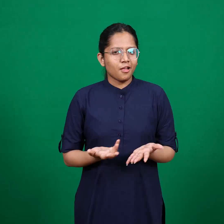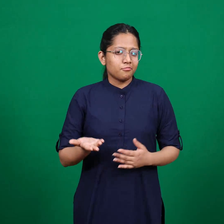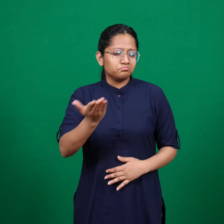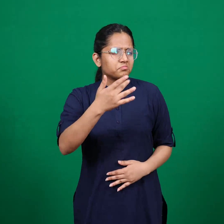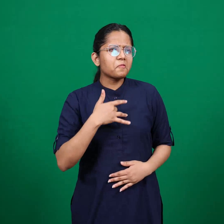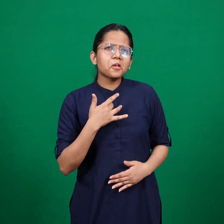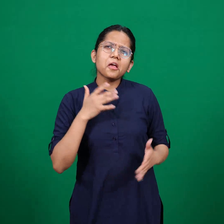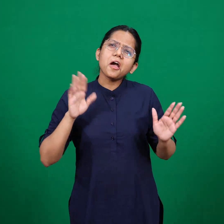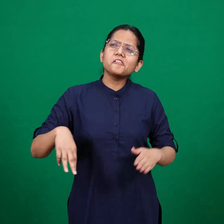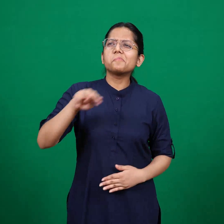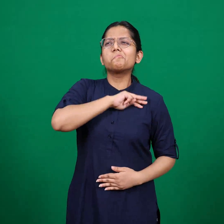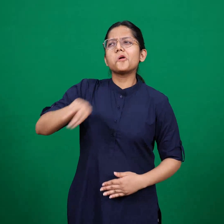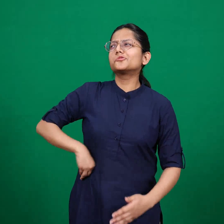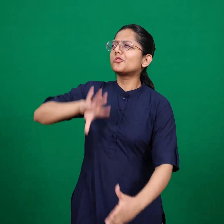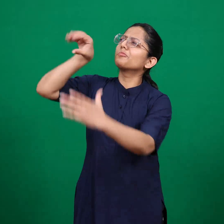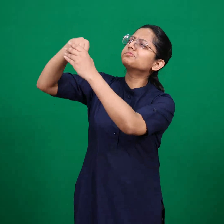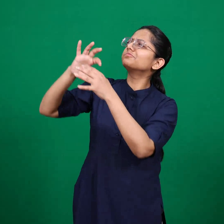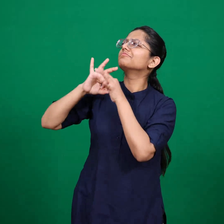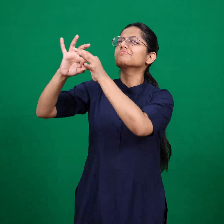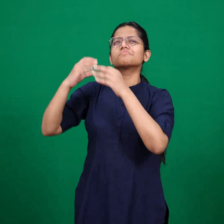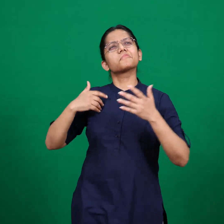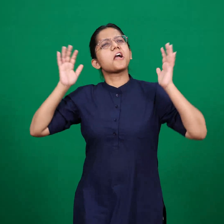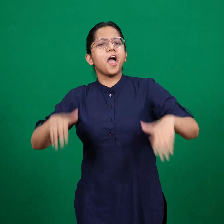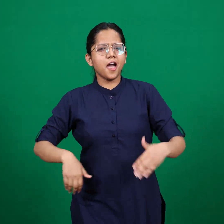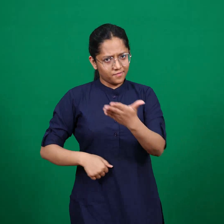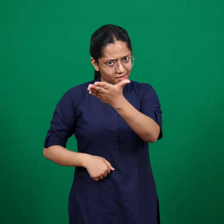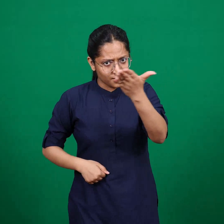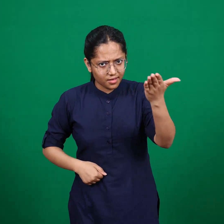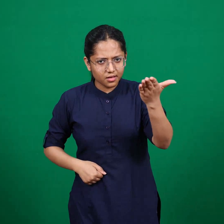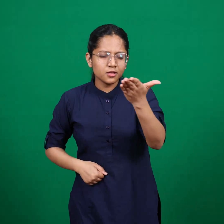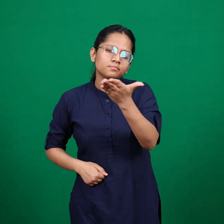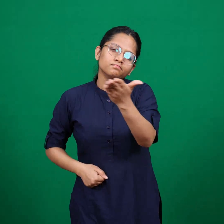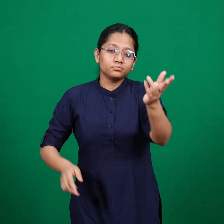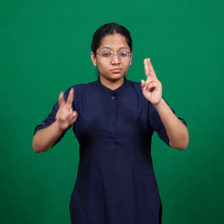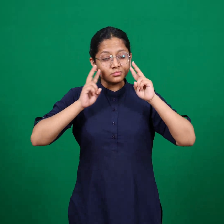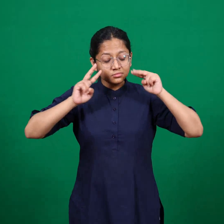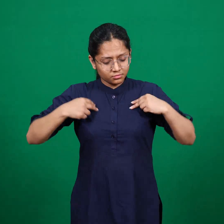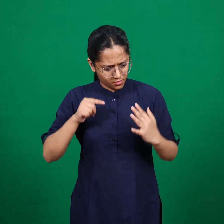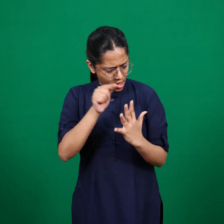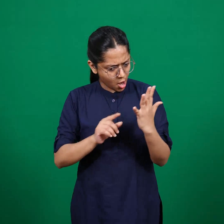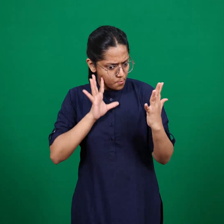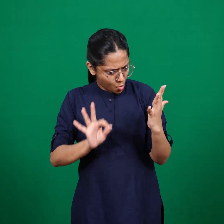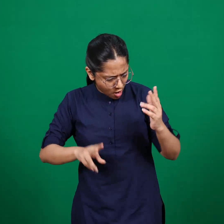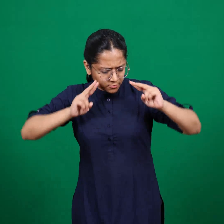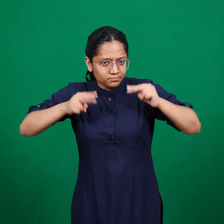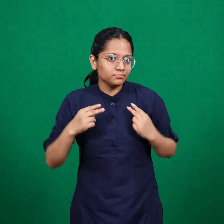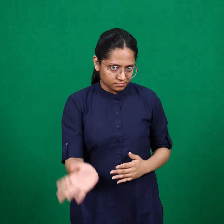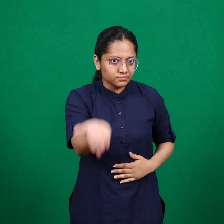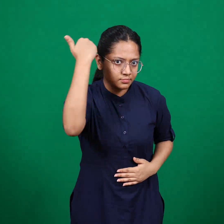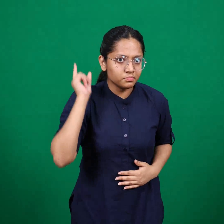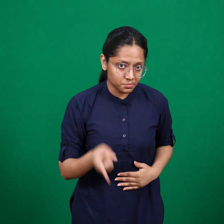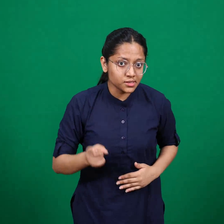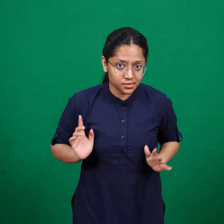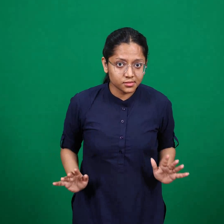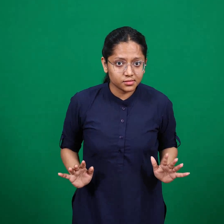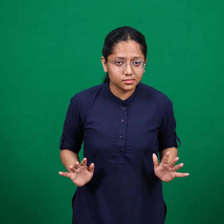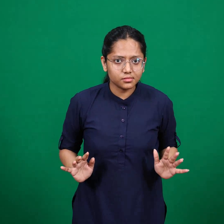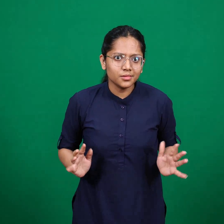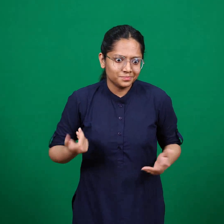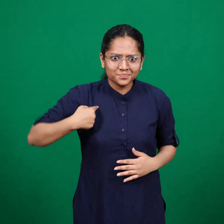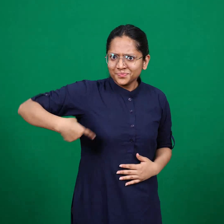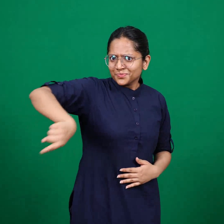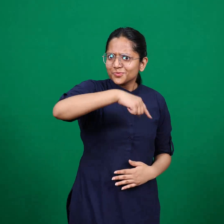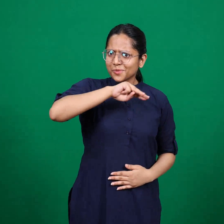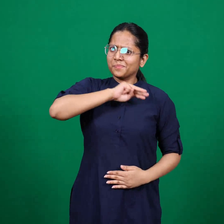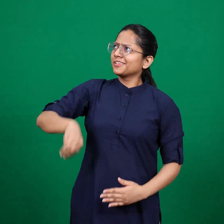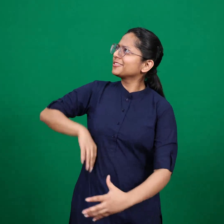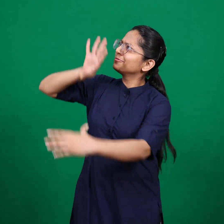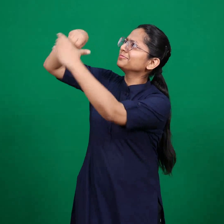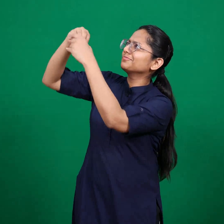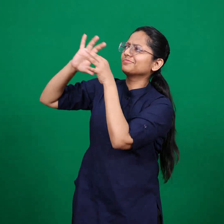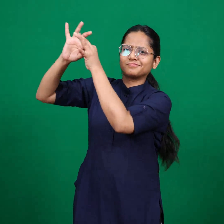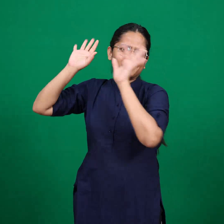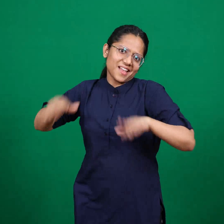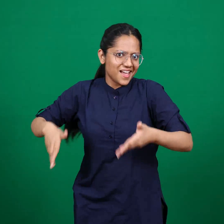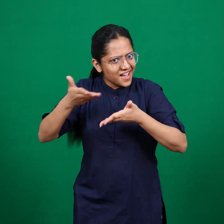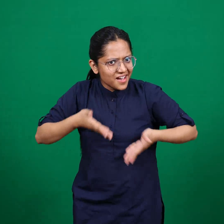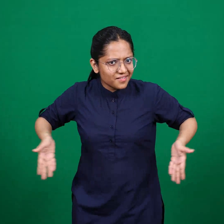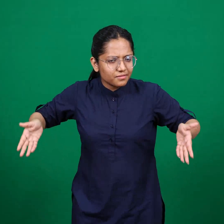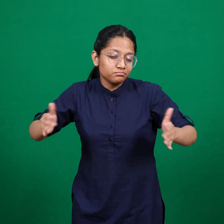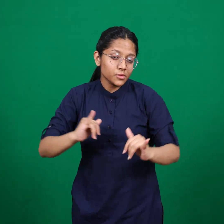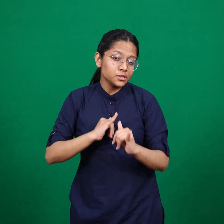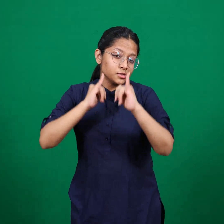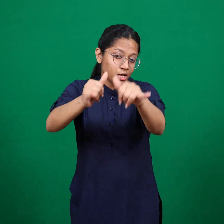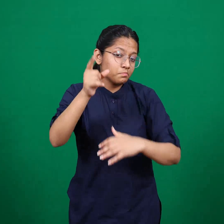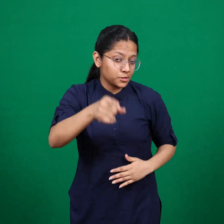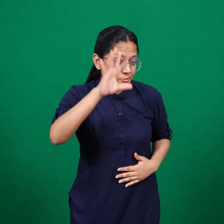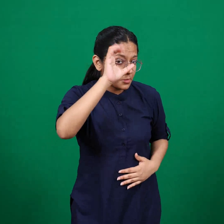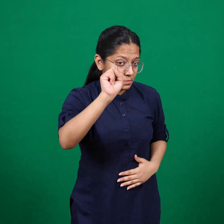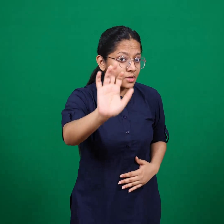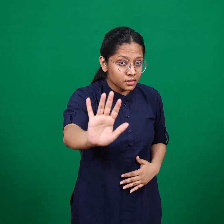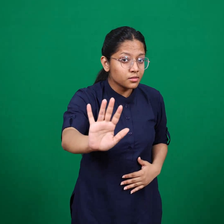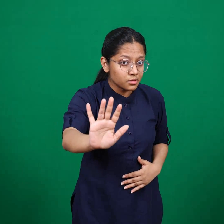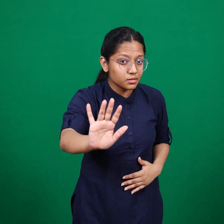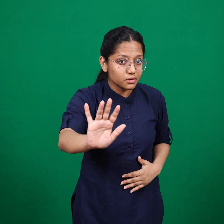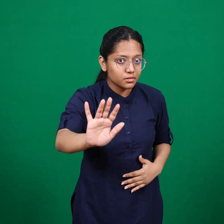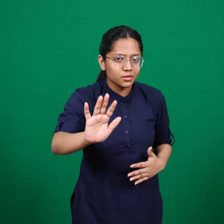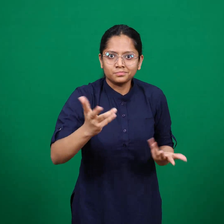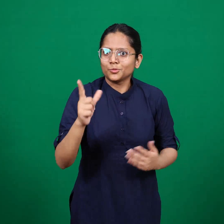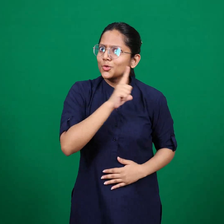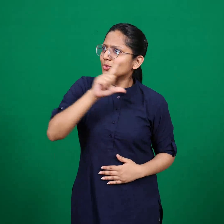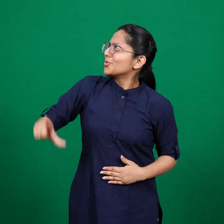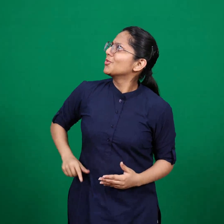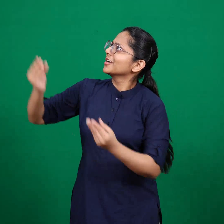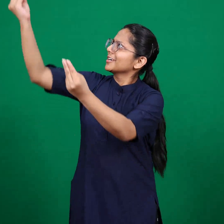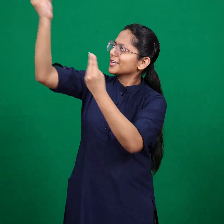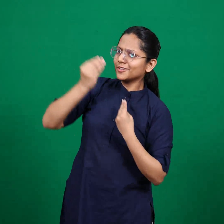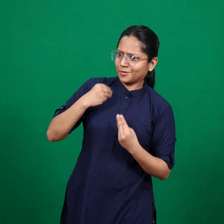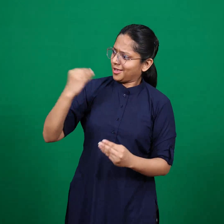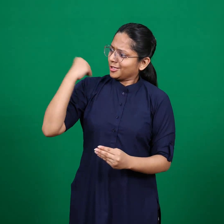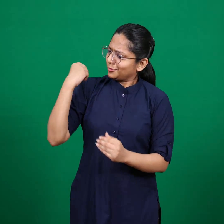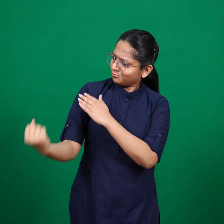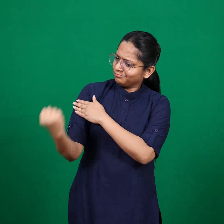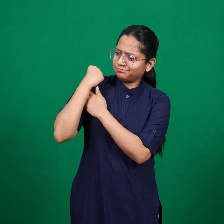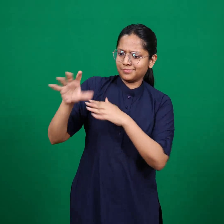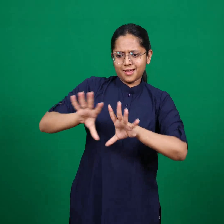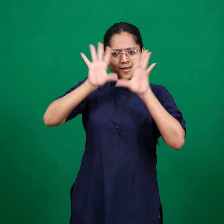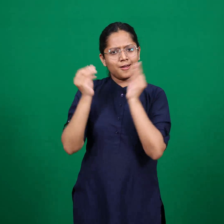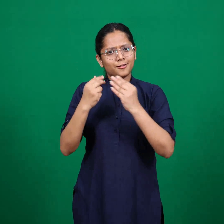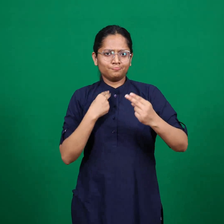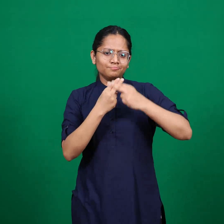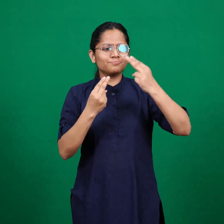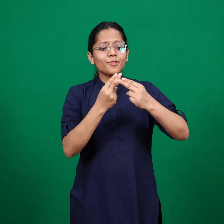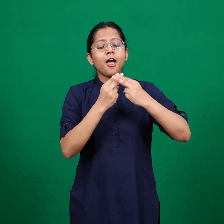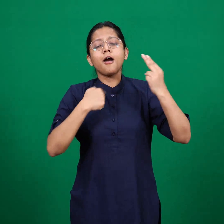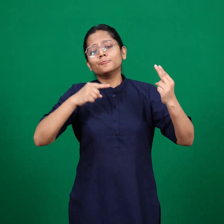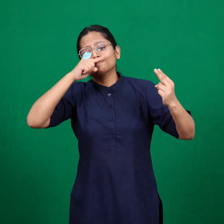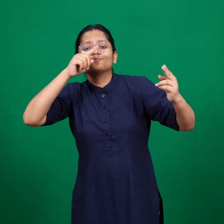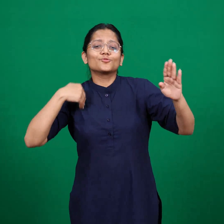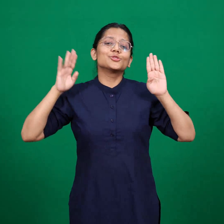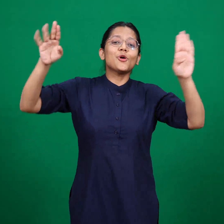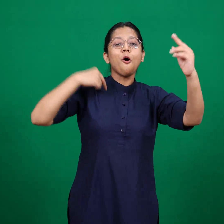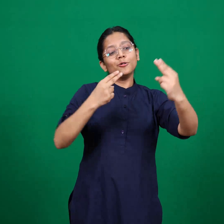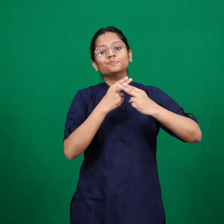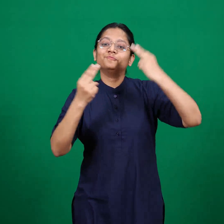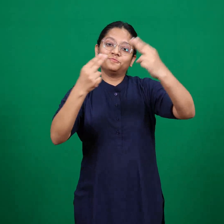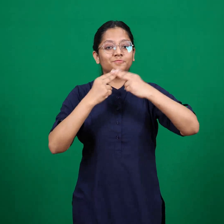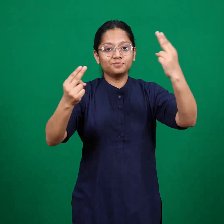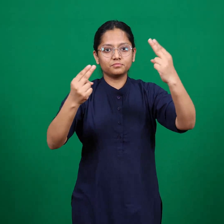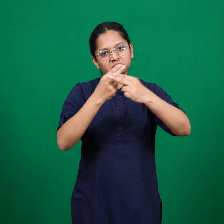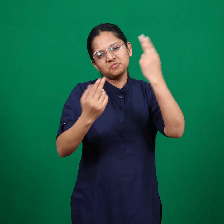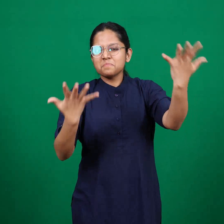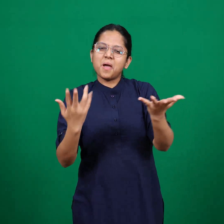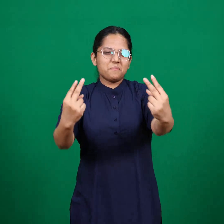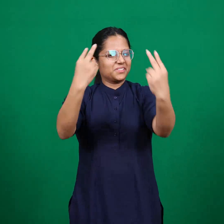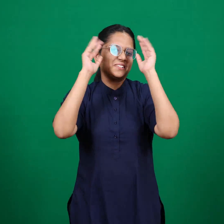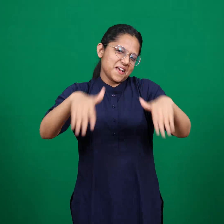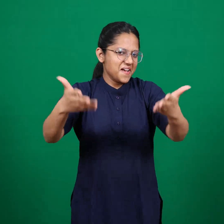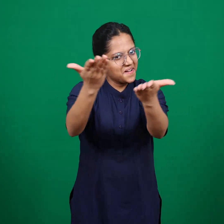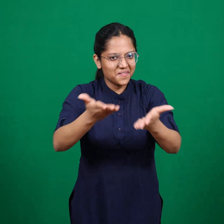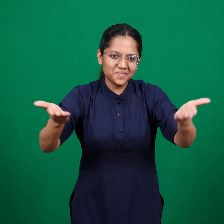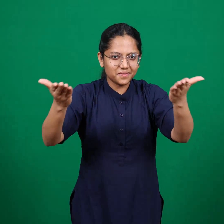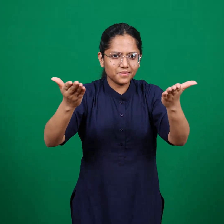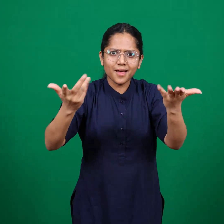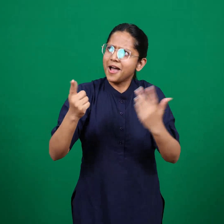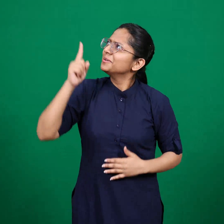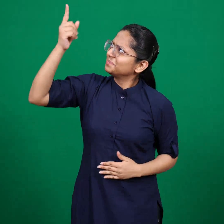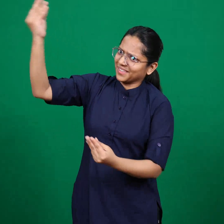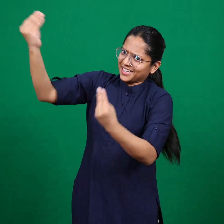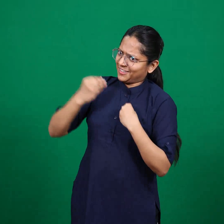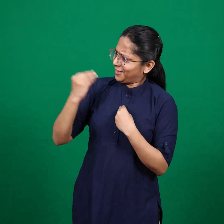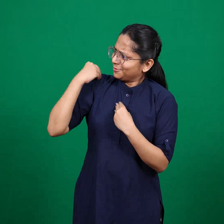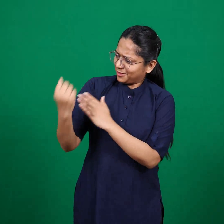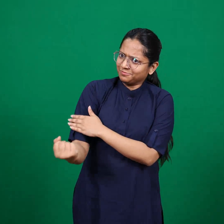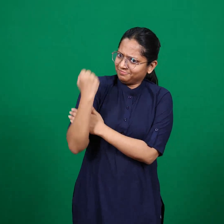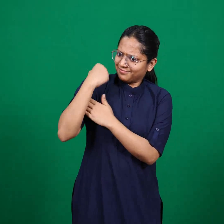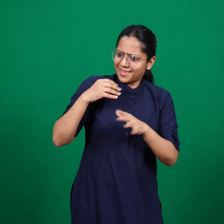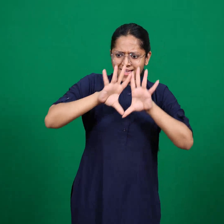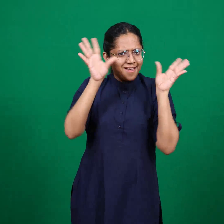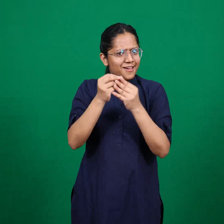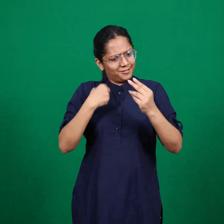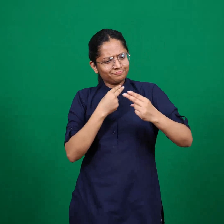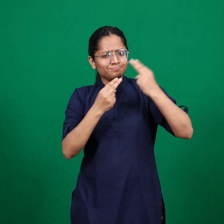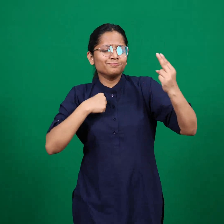You are looking at outward appearances. If anyone is confident that he belongs to Christ, he should remind himself that we belong to Christ just as much as he does.